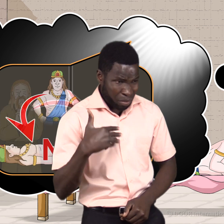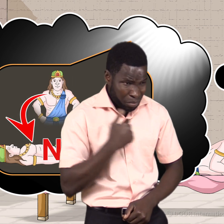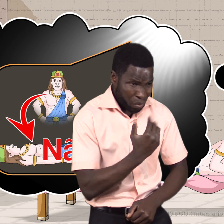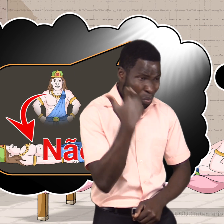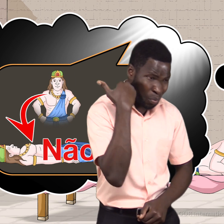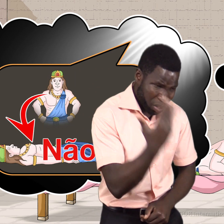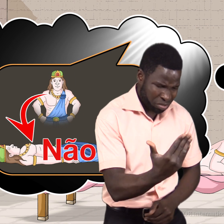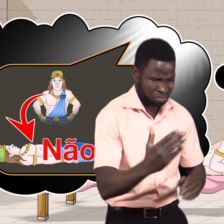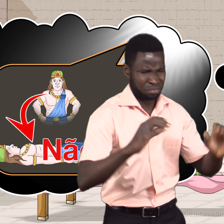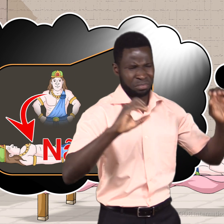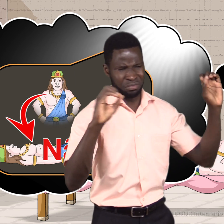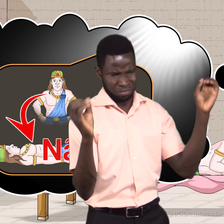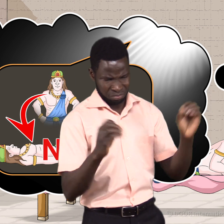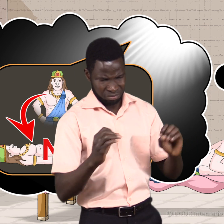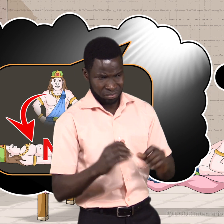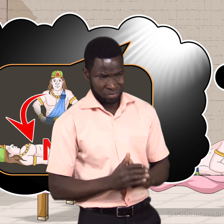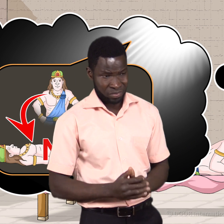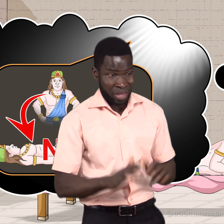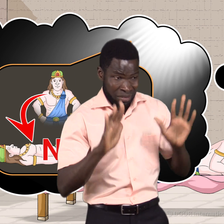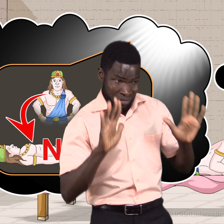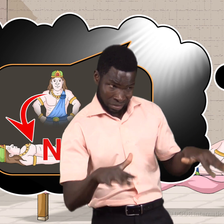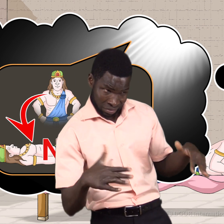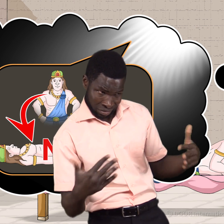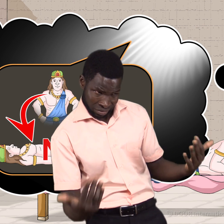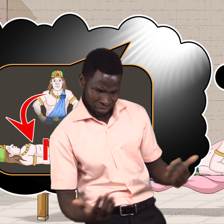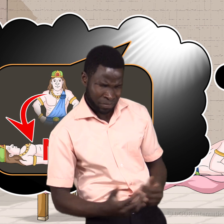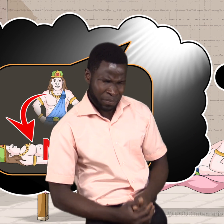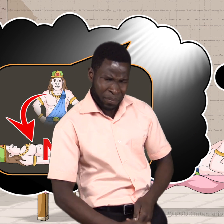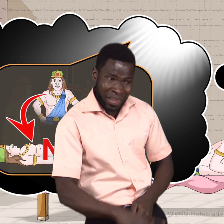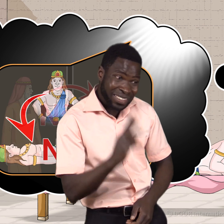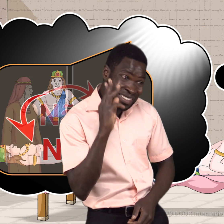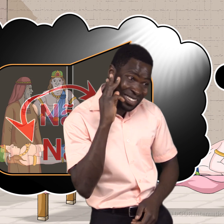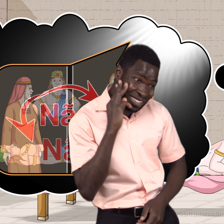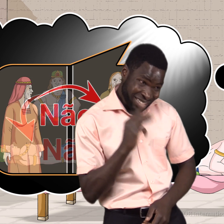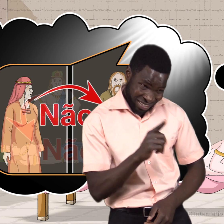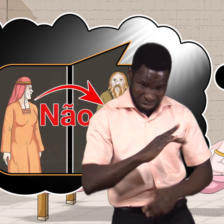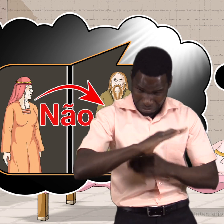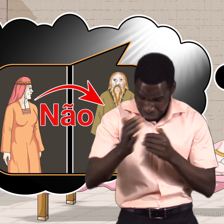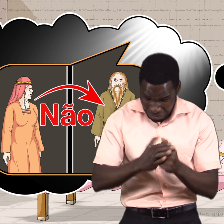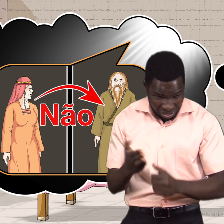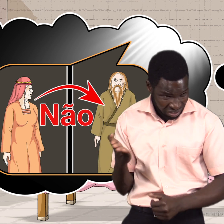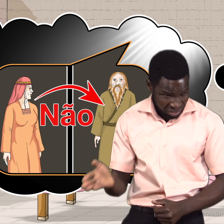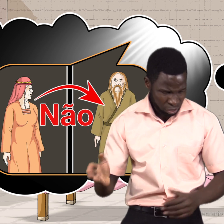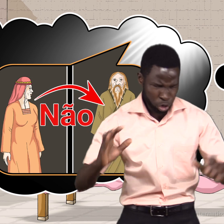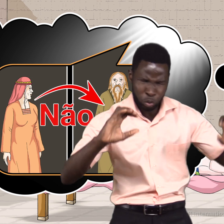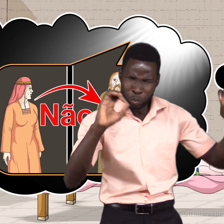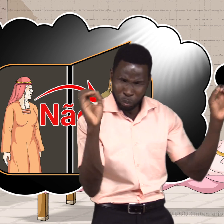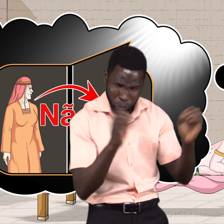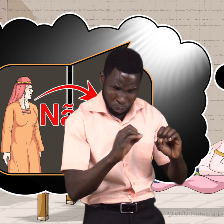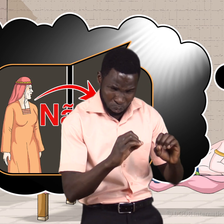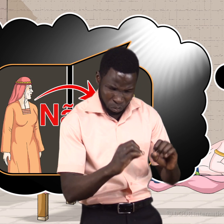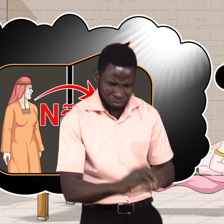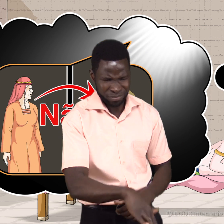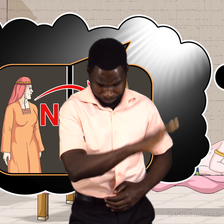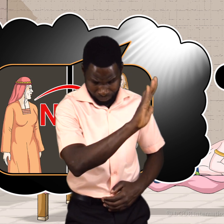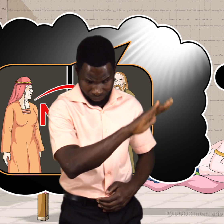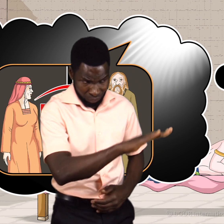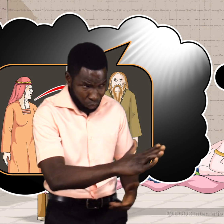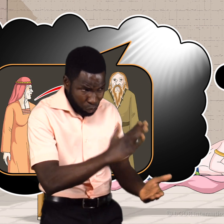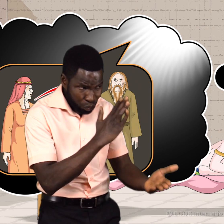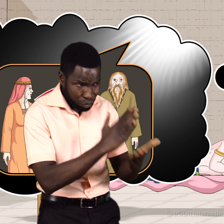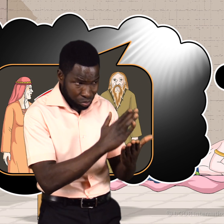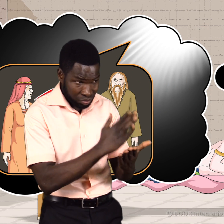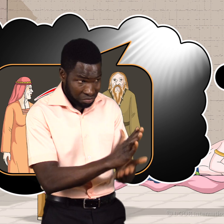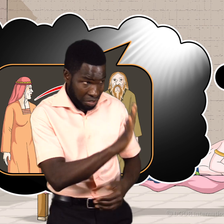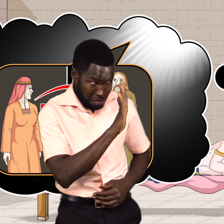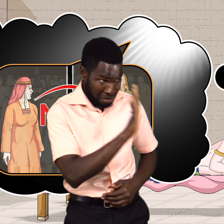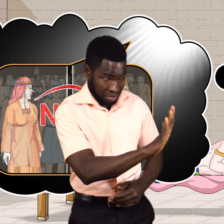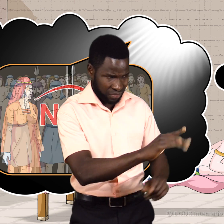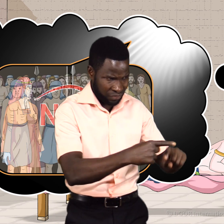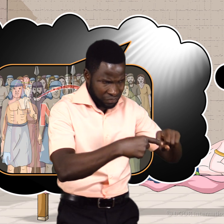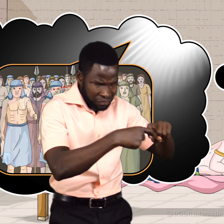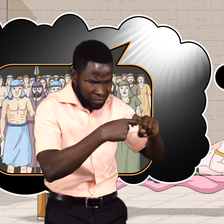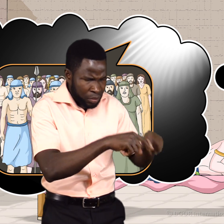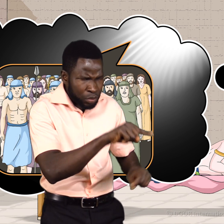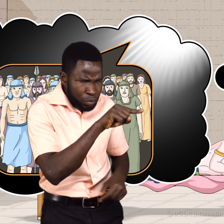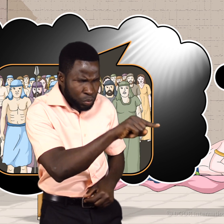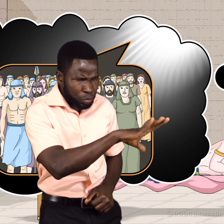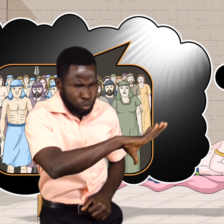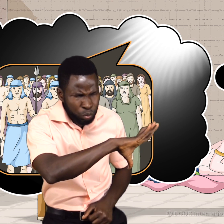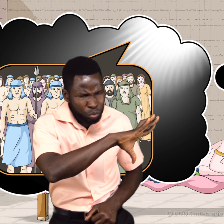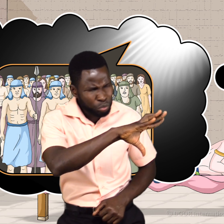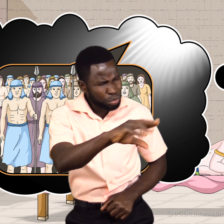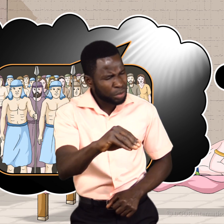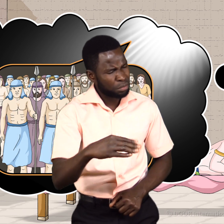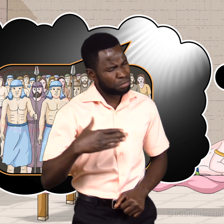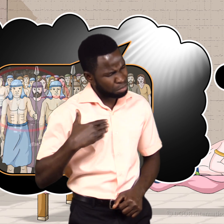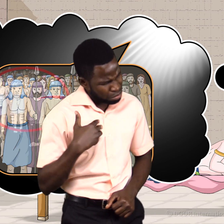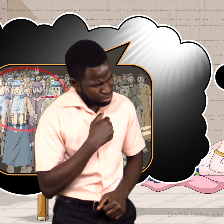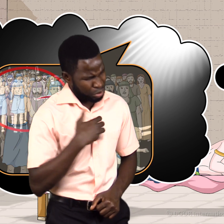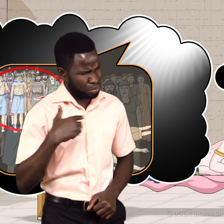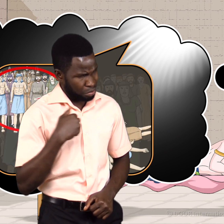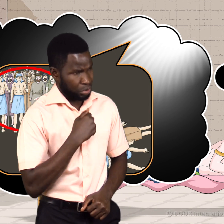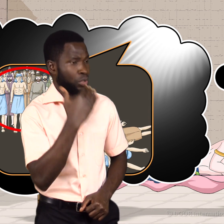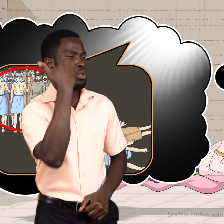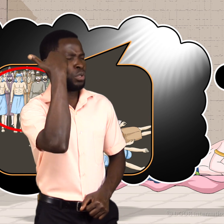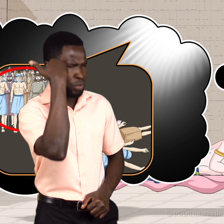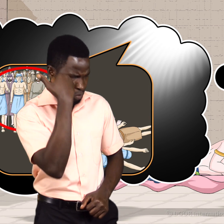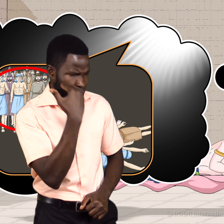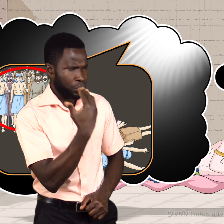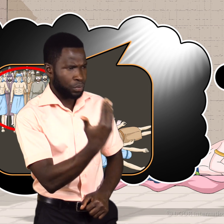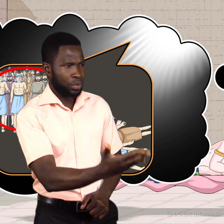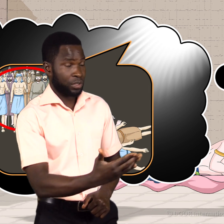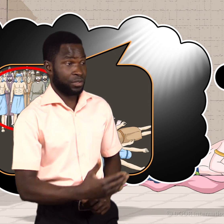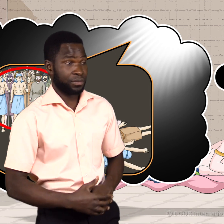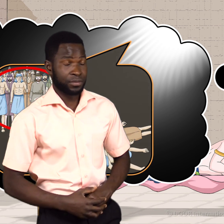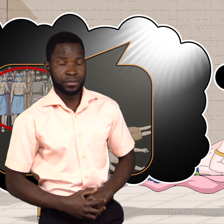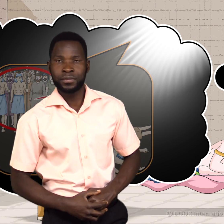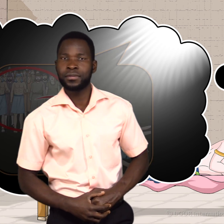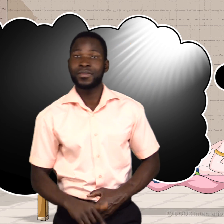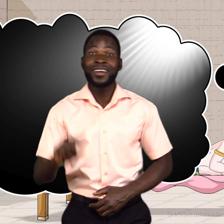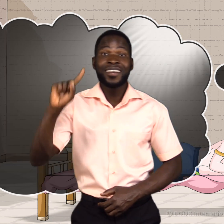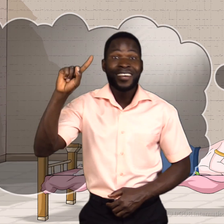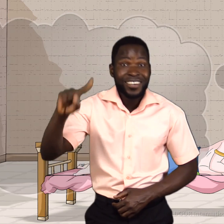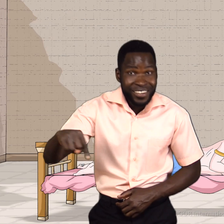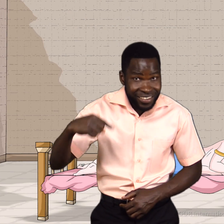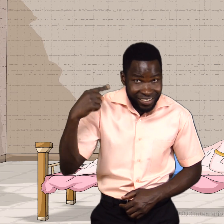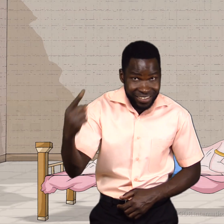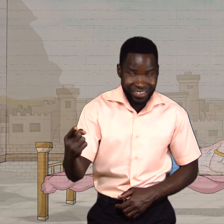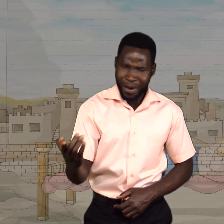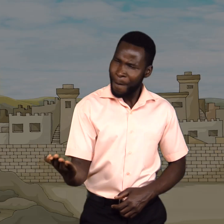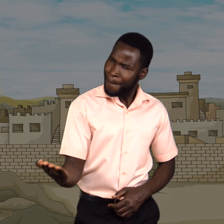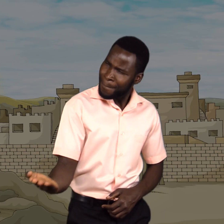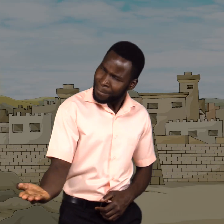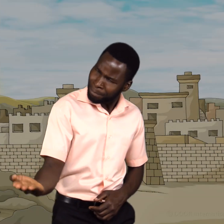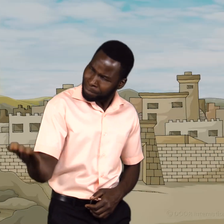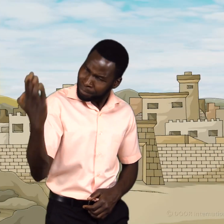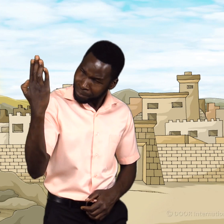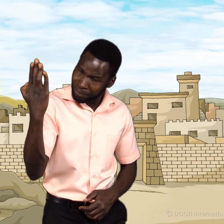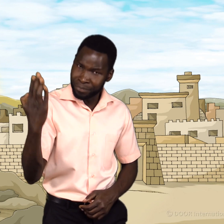But if you do not restore her, be aware that you will surely die—you and all who belong to you.”